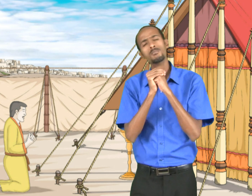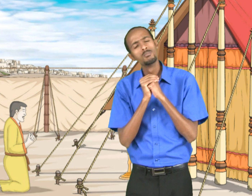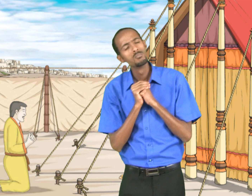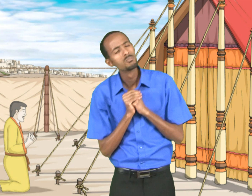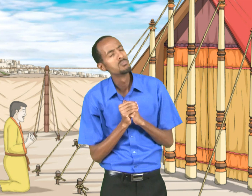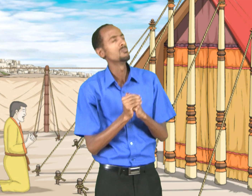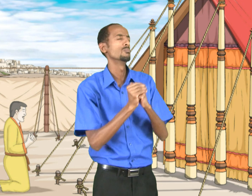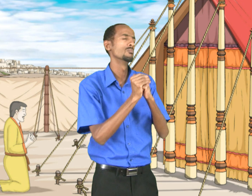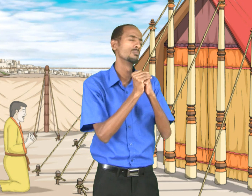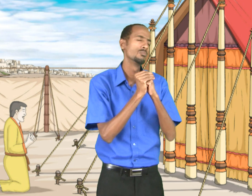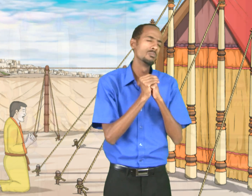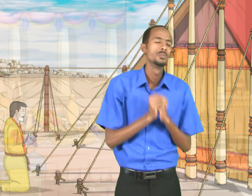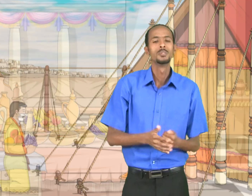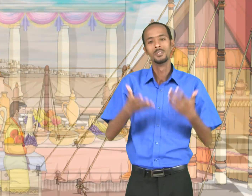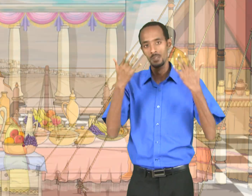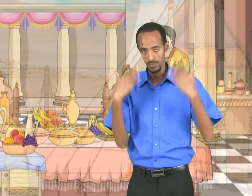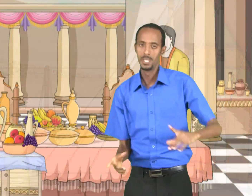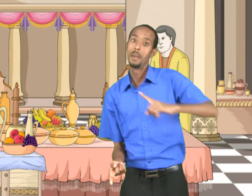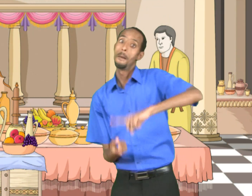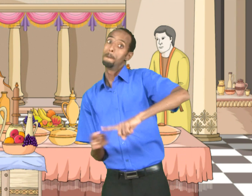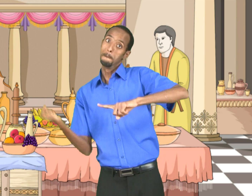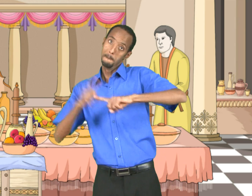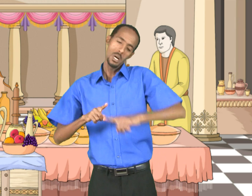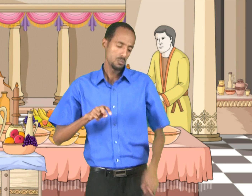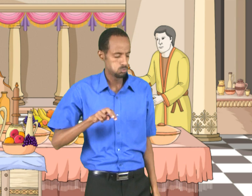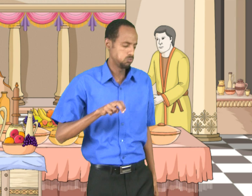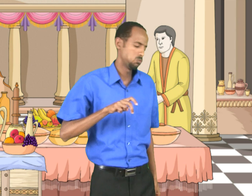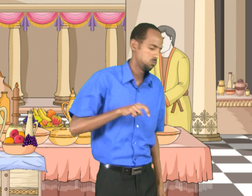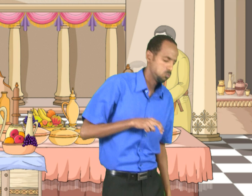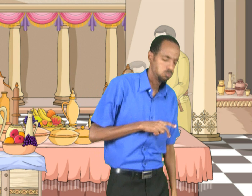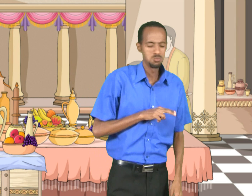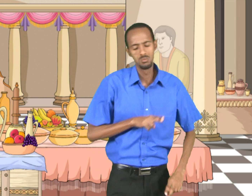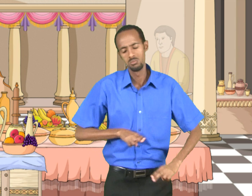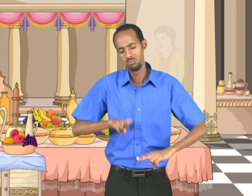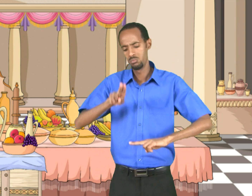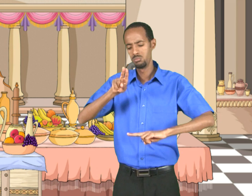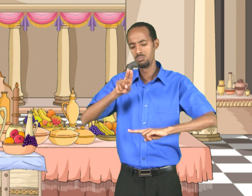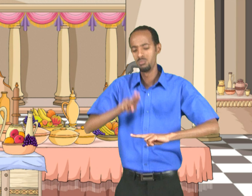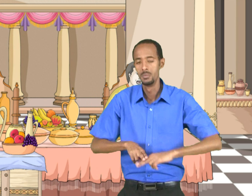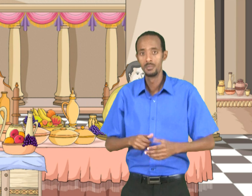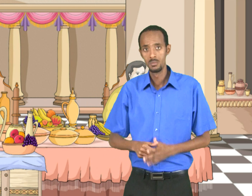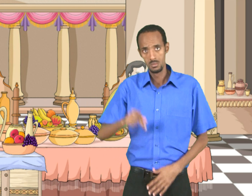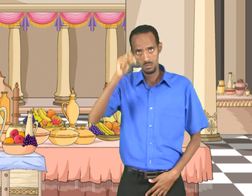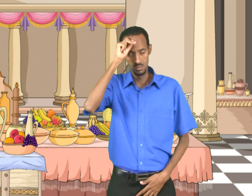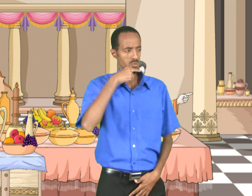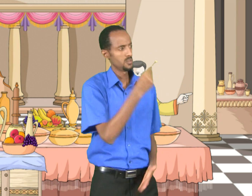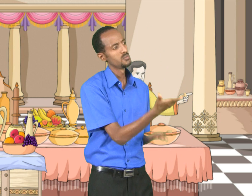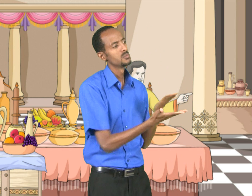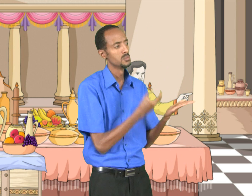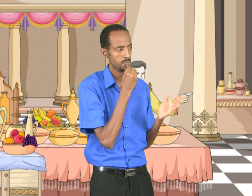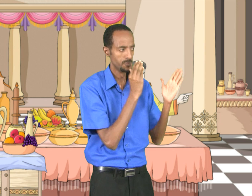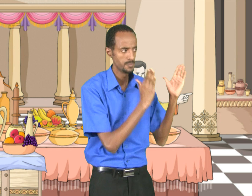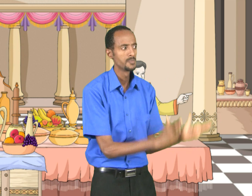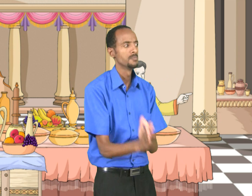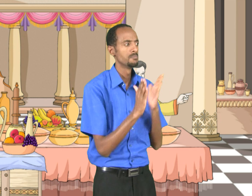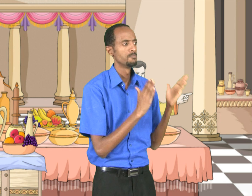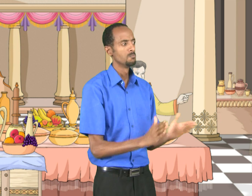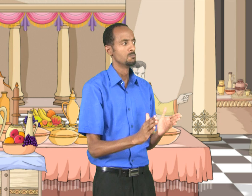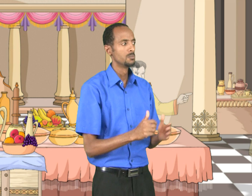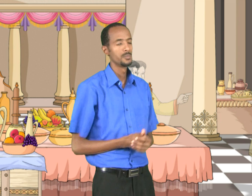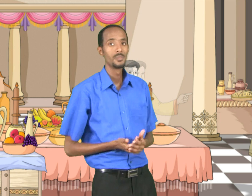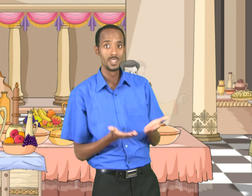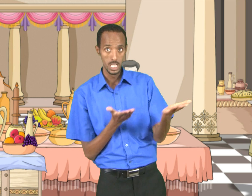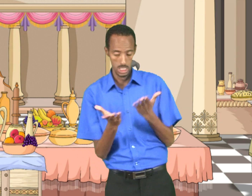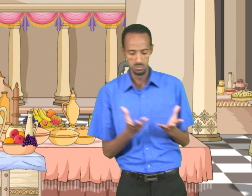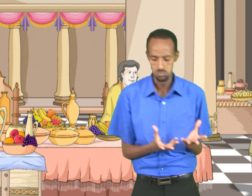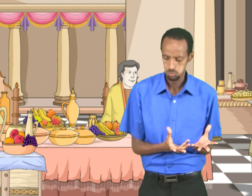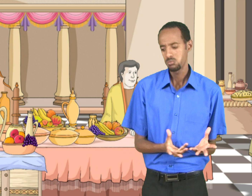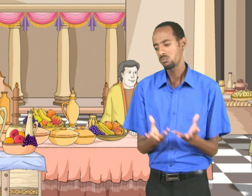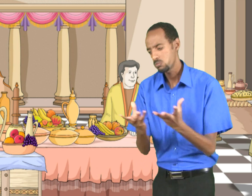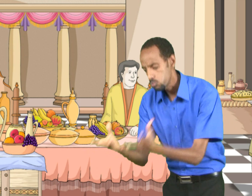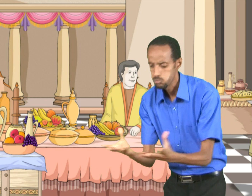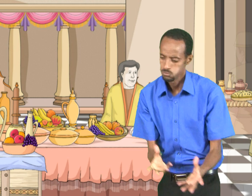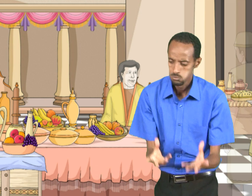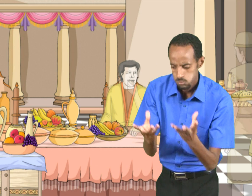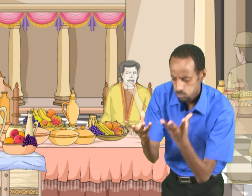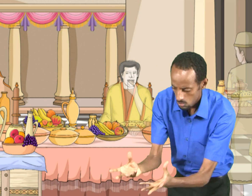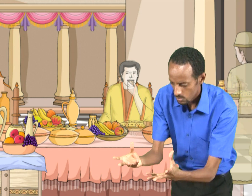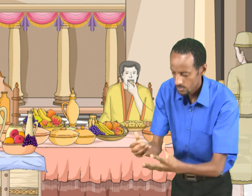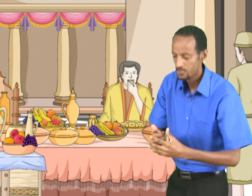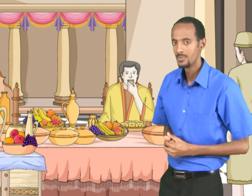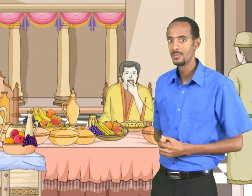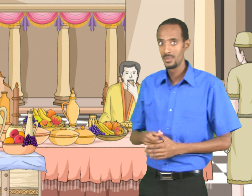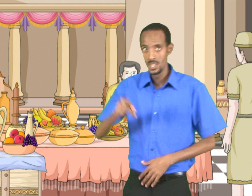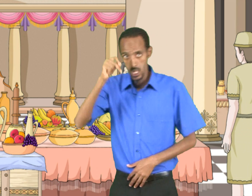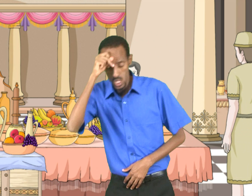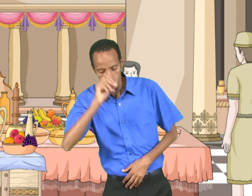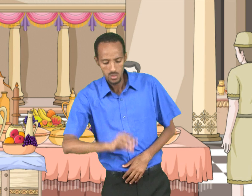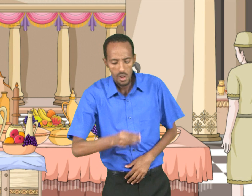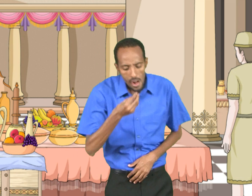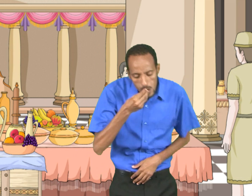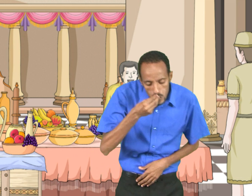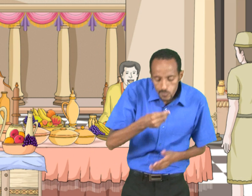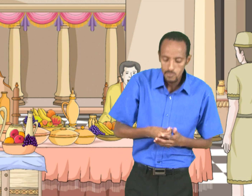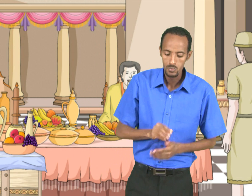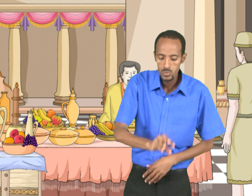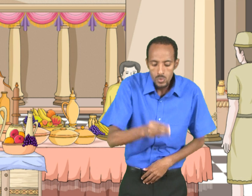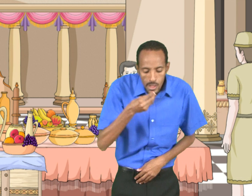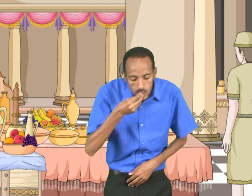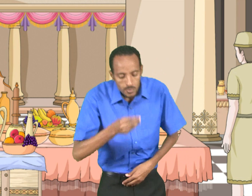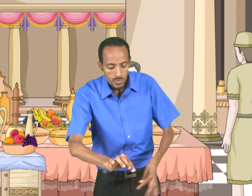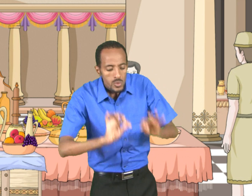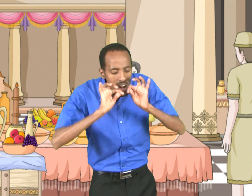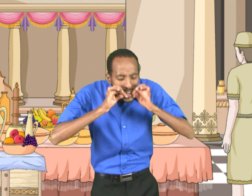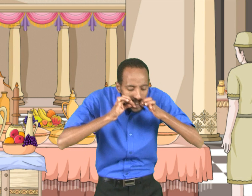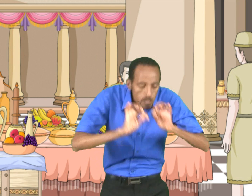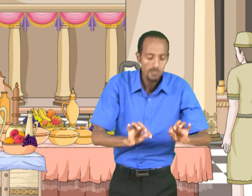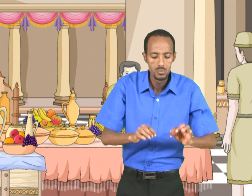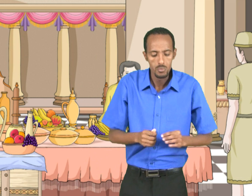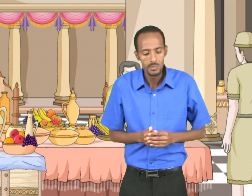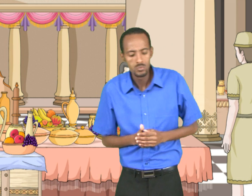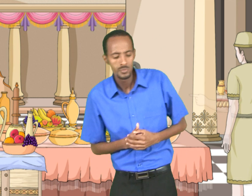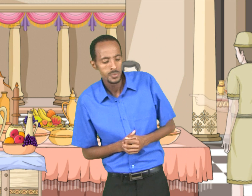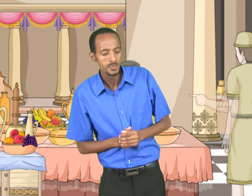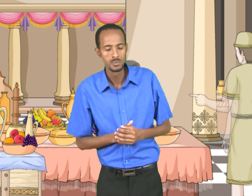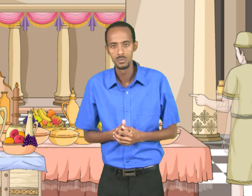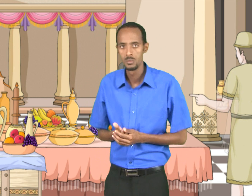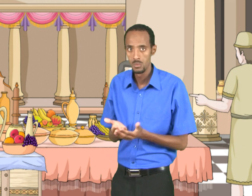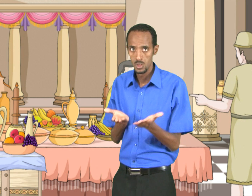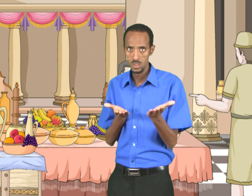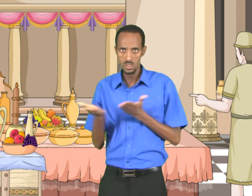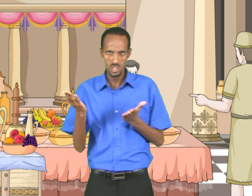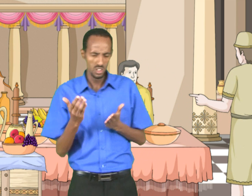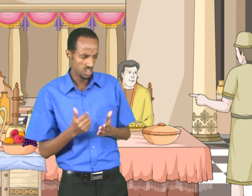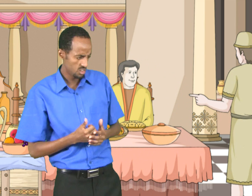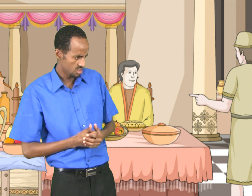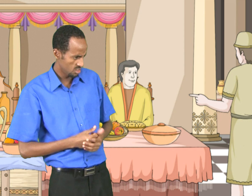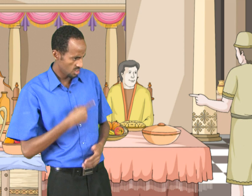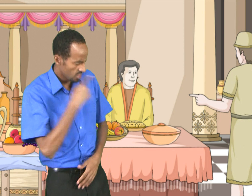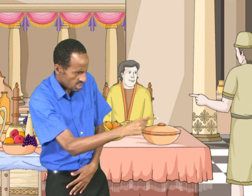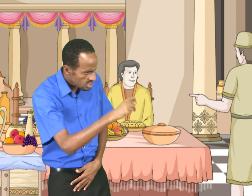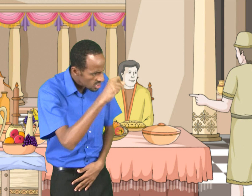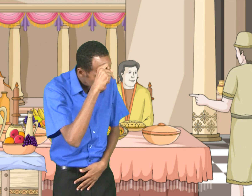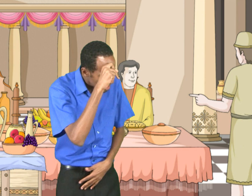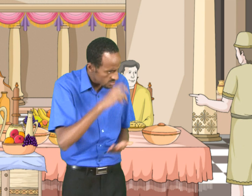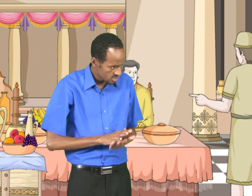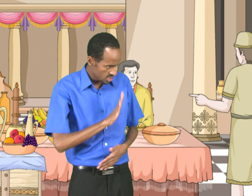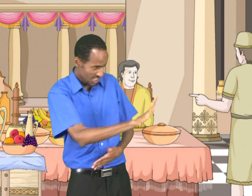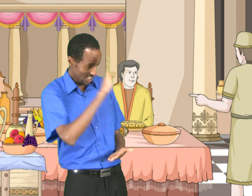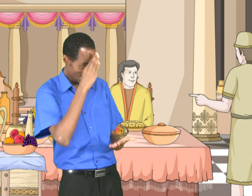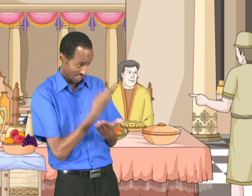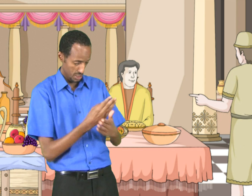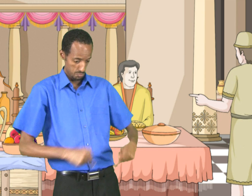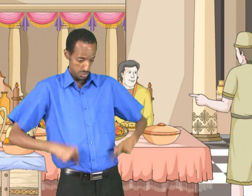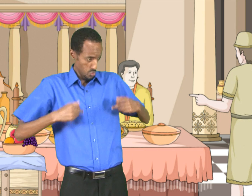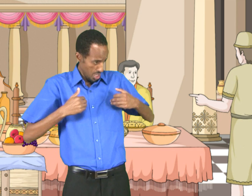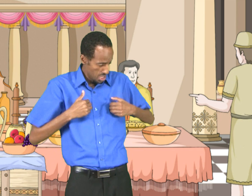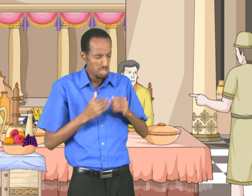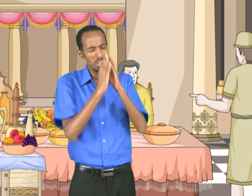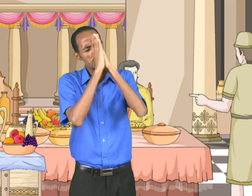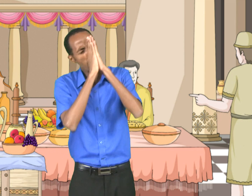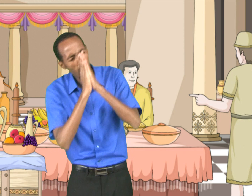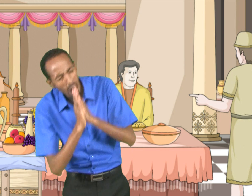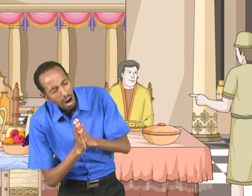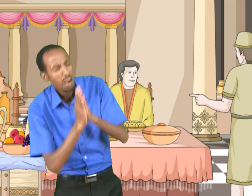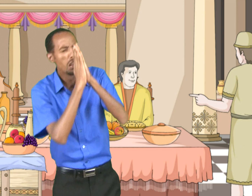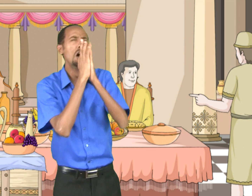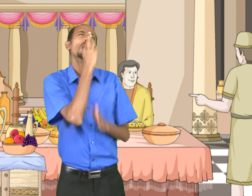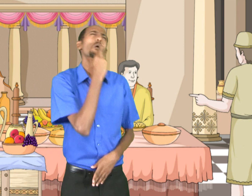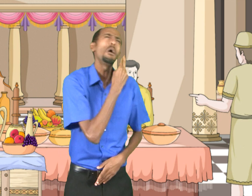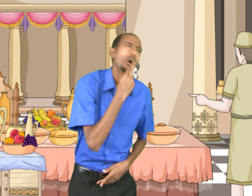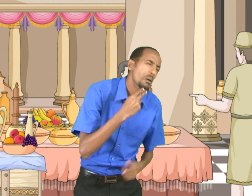Then he went to his own house, and at his request they set food before him, and he ate. “What is this you have done?” his servants asked.